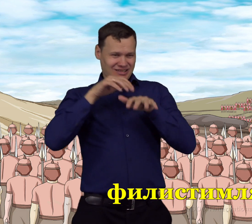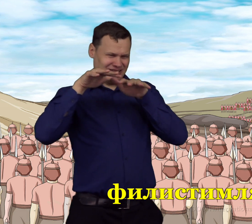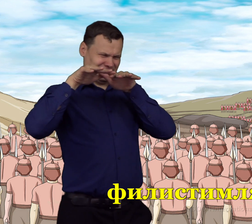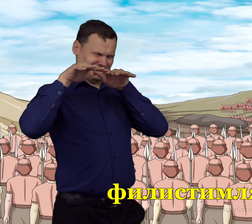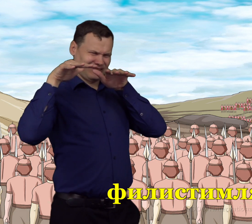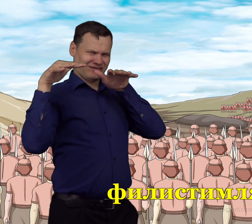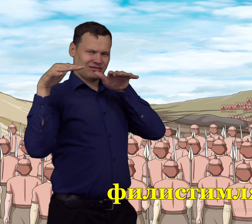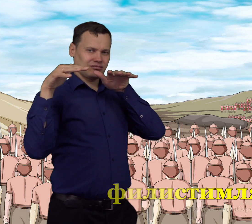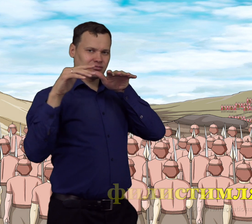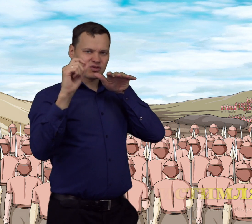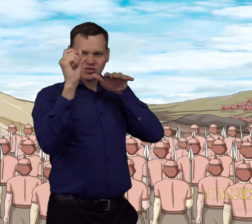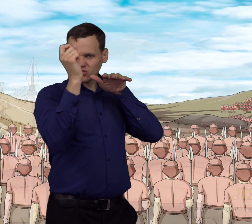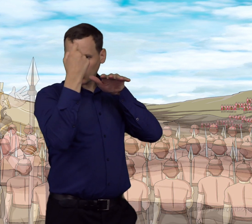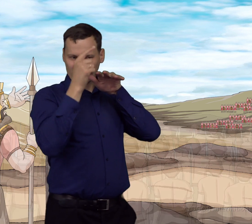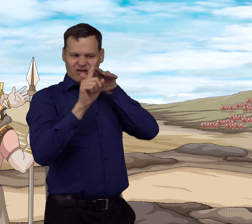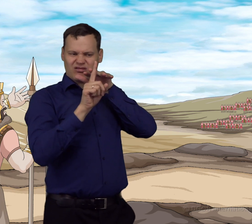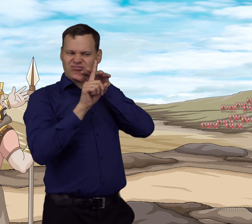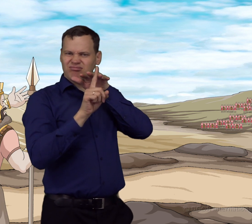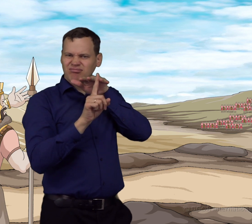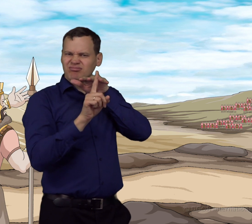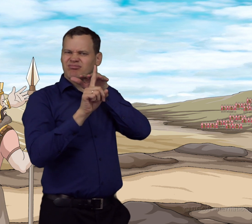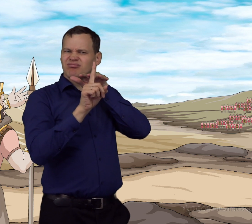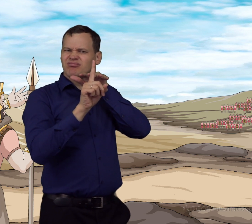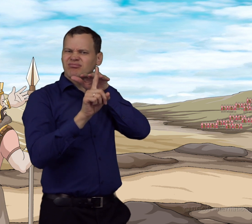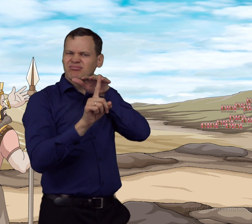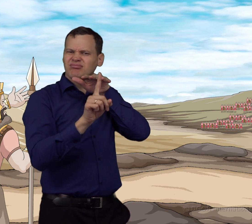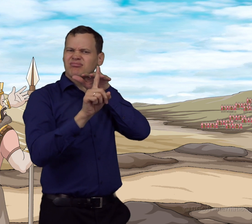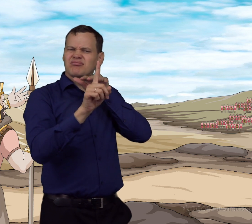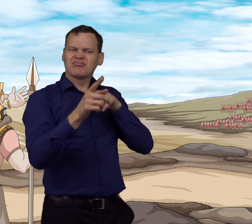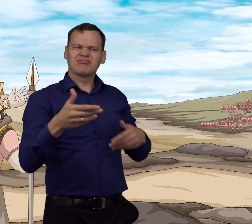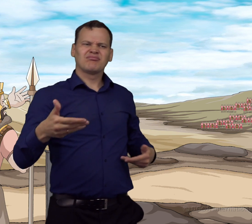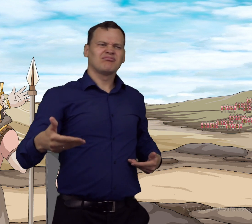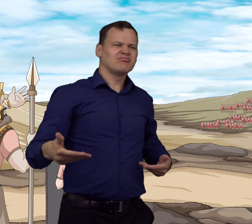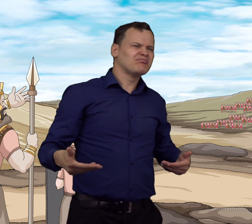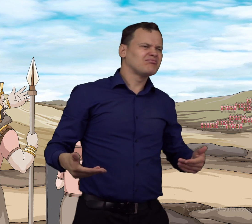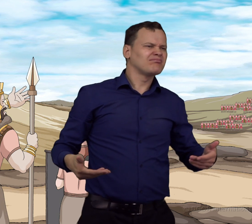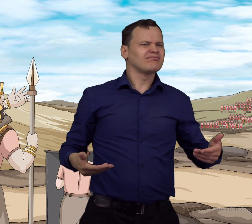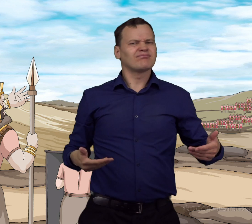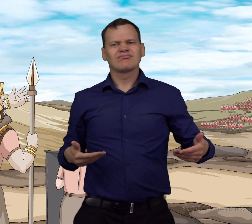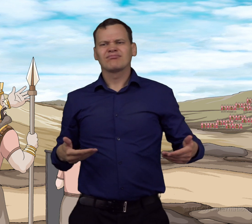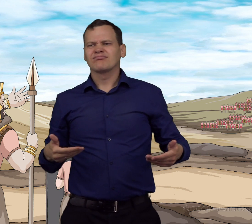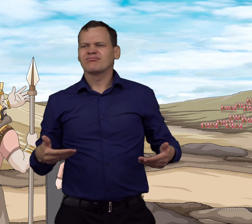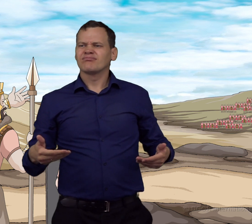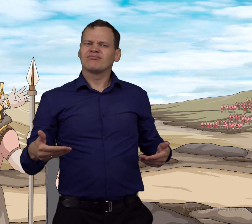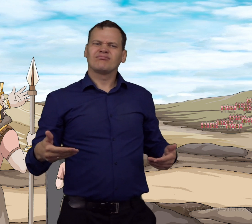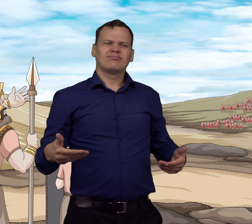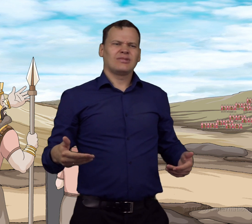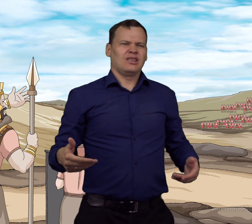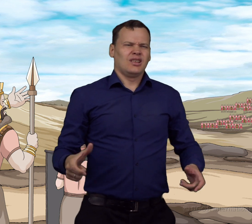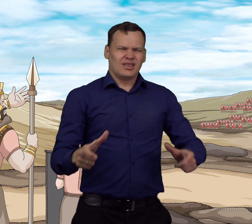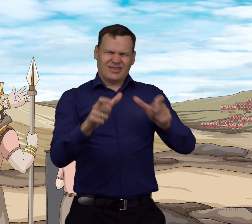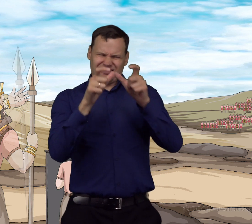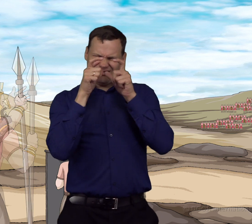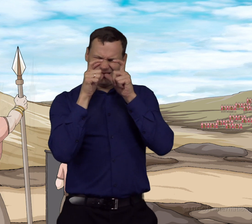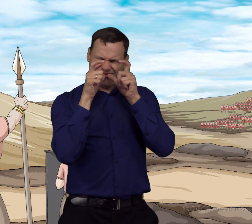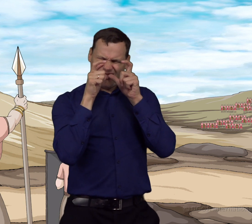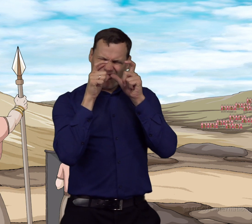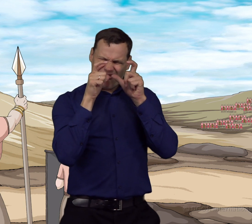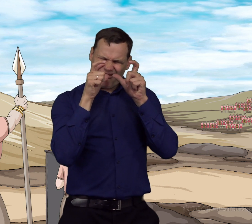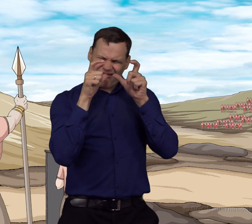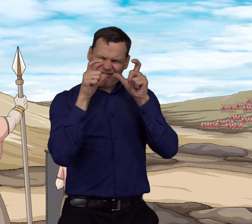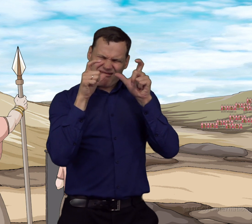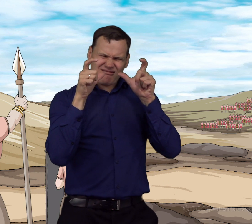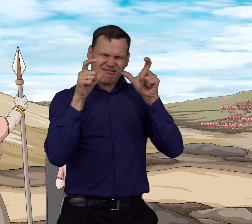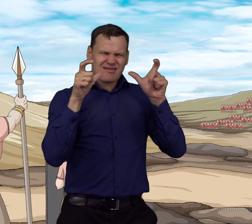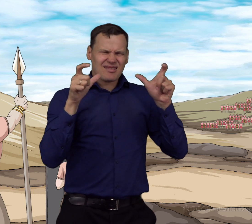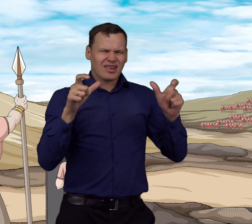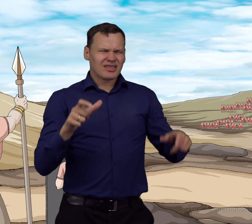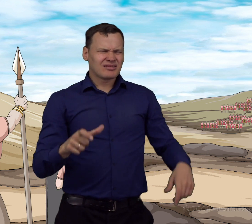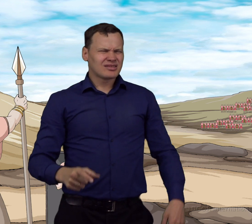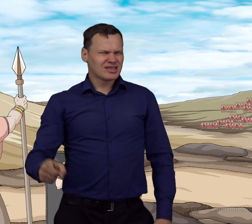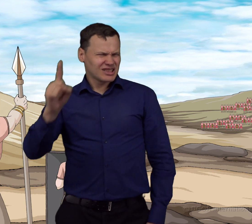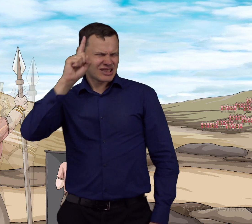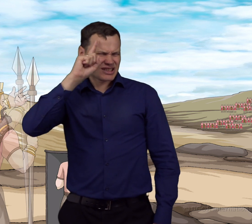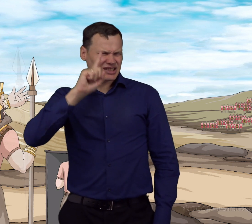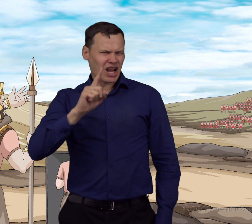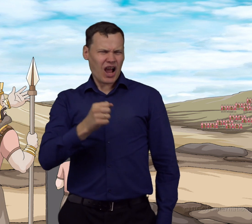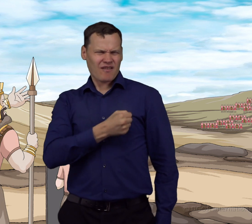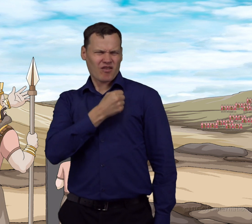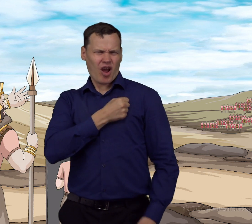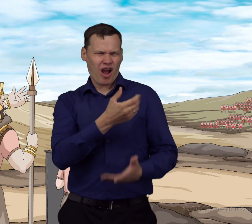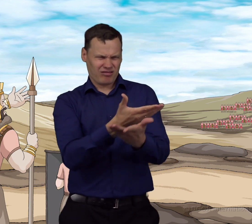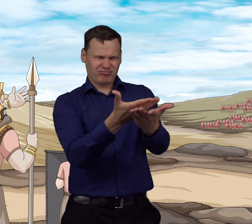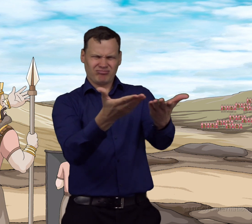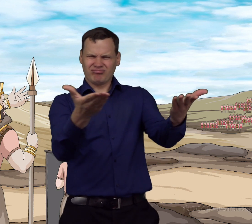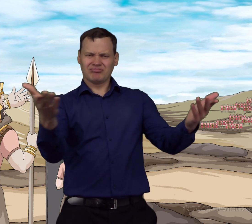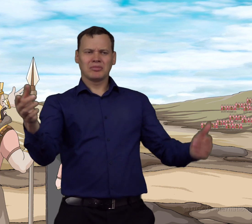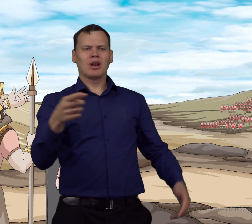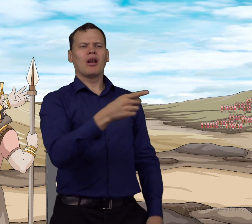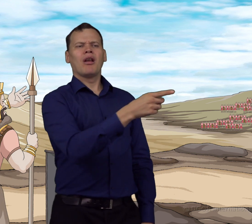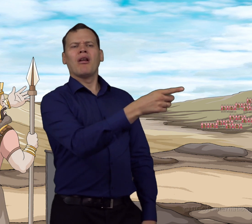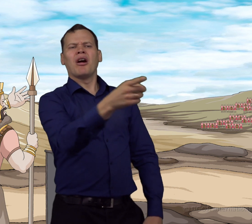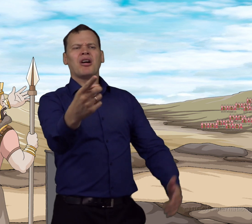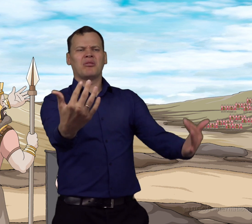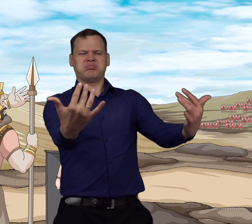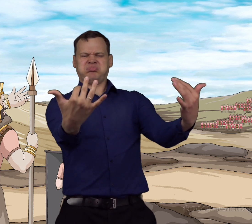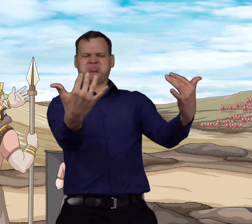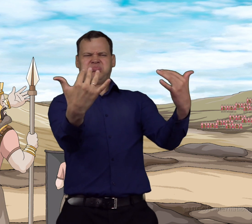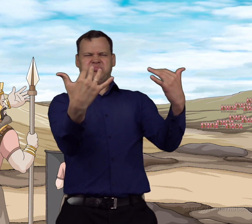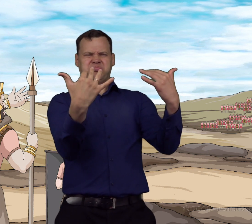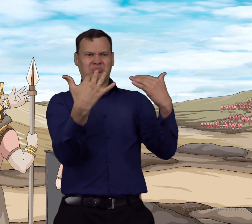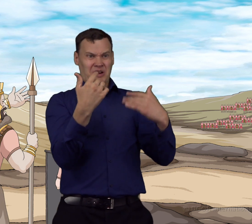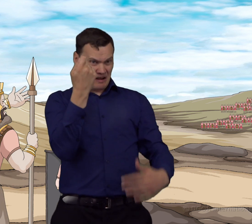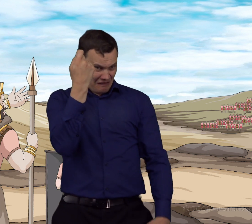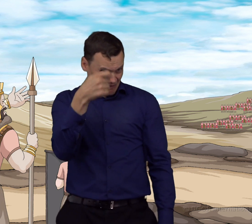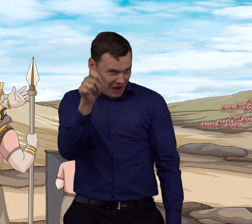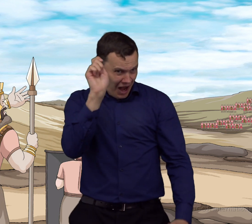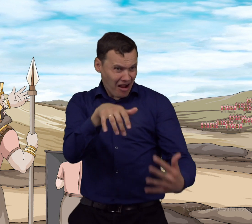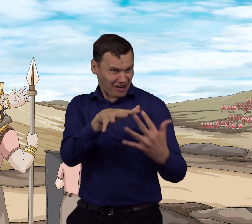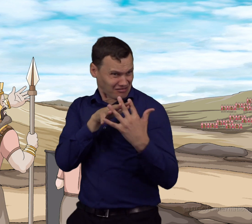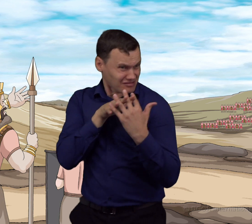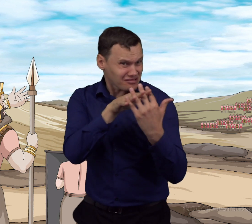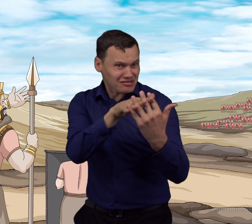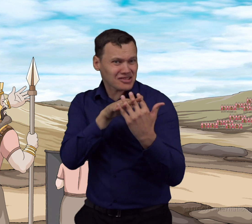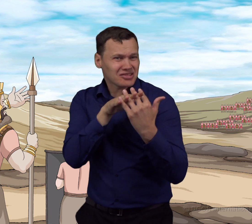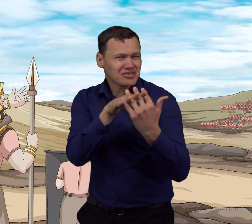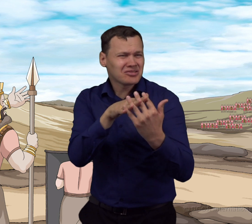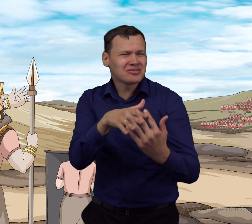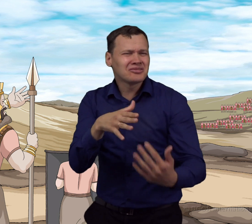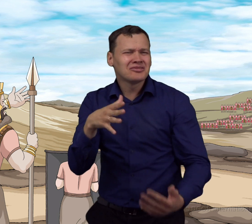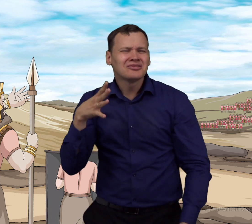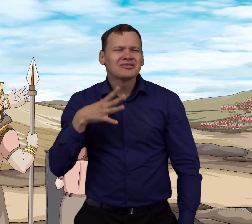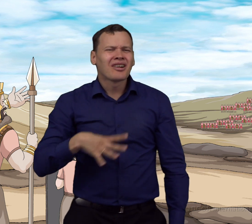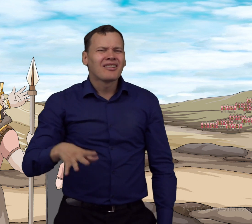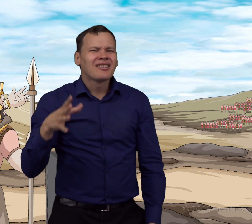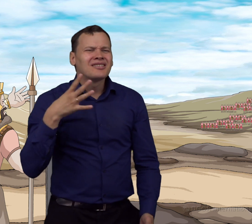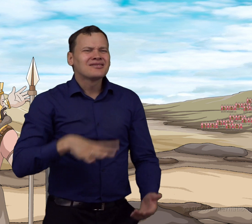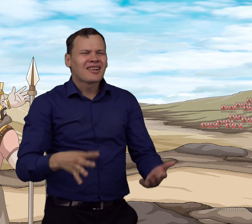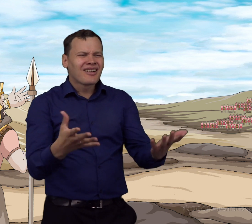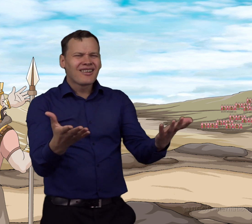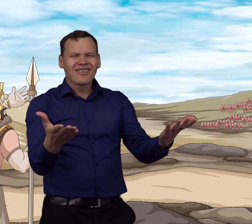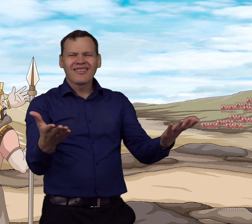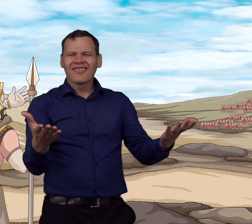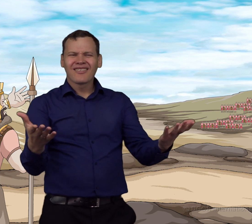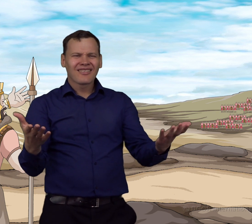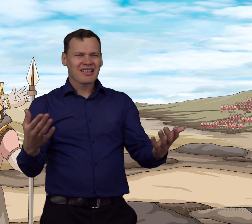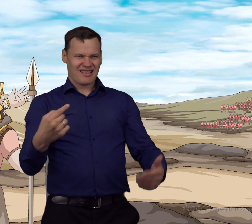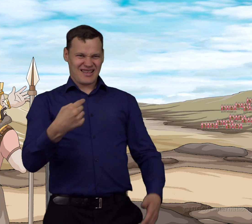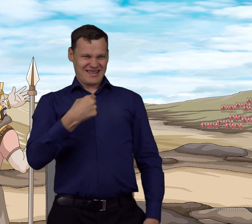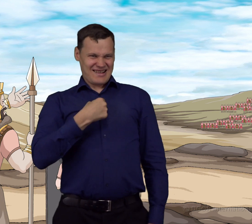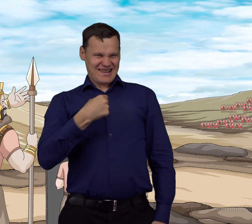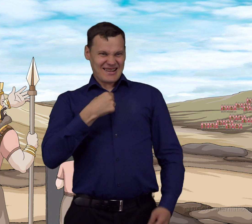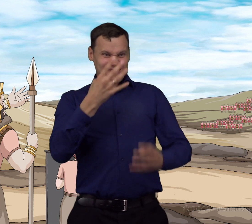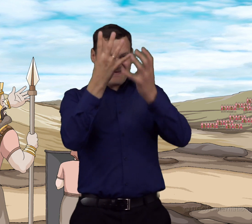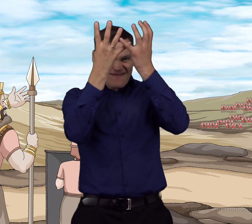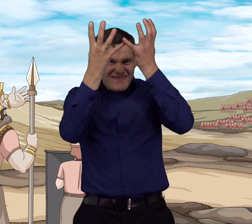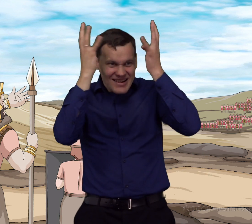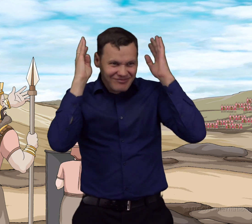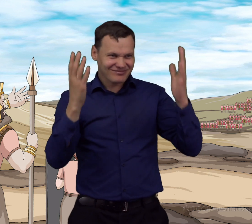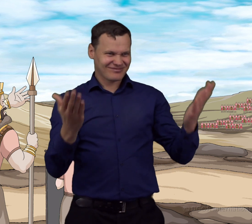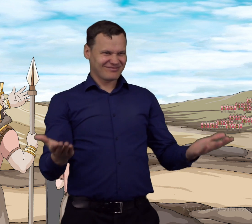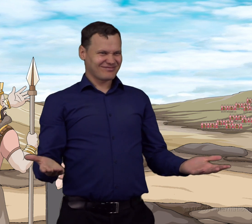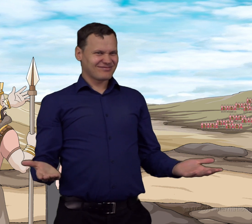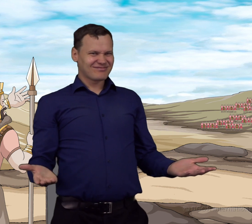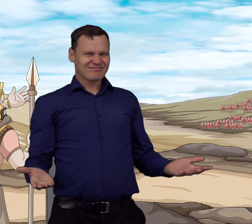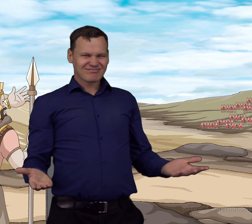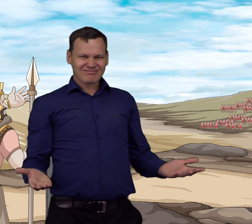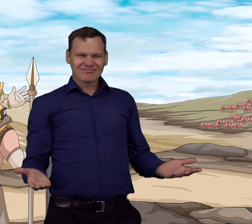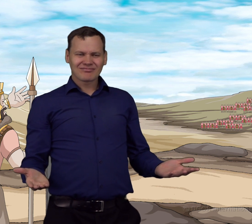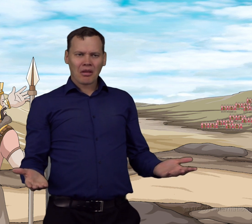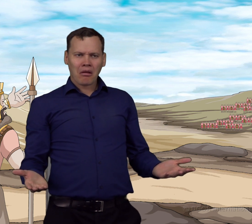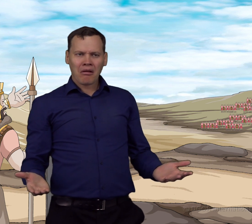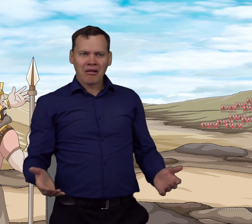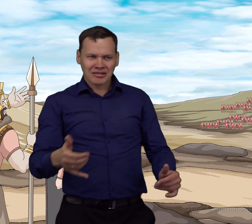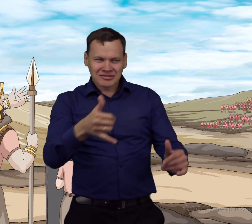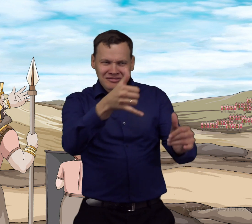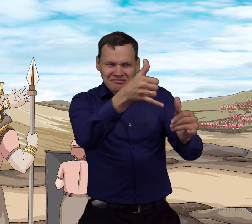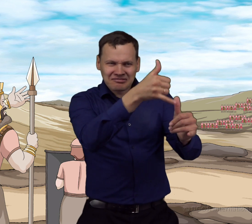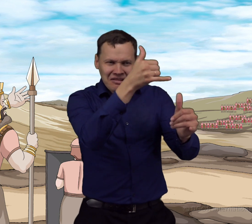And Goliath stood and shouted to the ranks of Israel, “Why do you come out and array yourselves for battle?